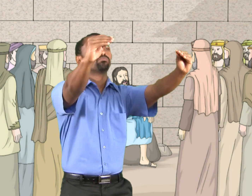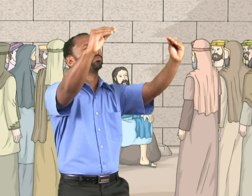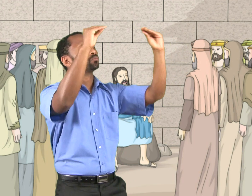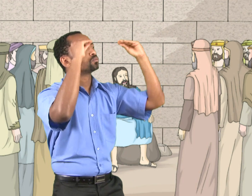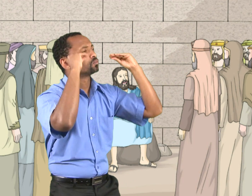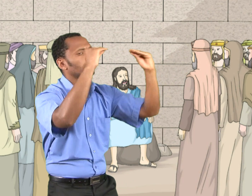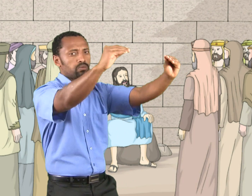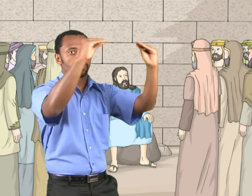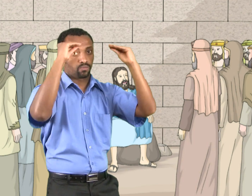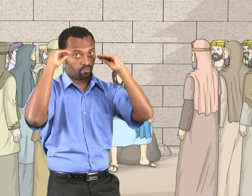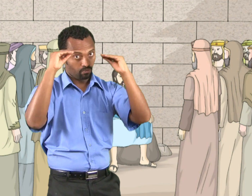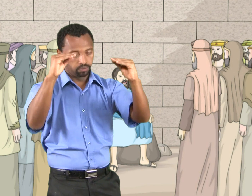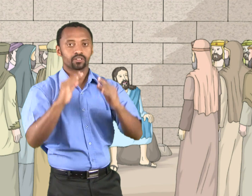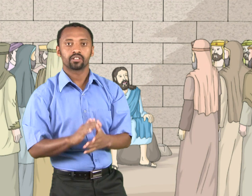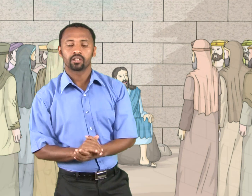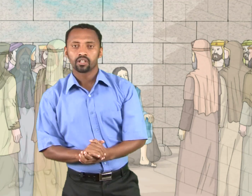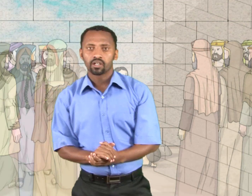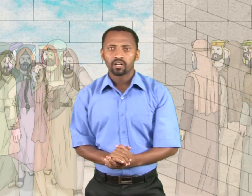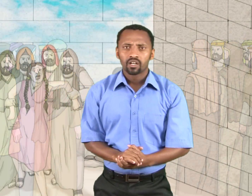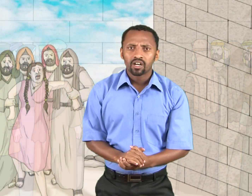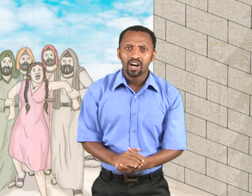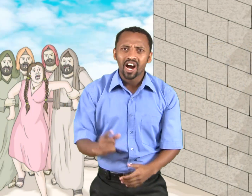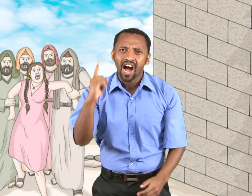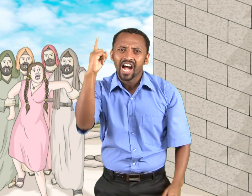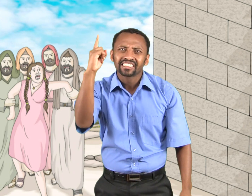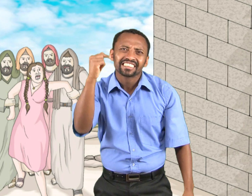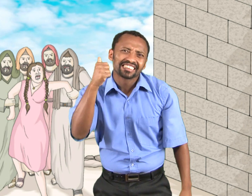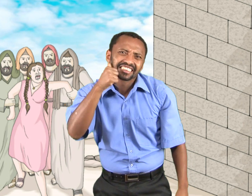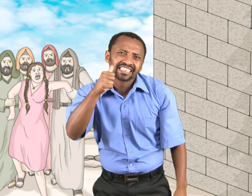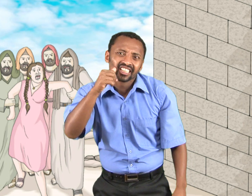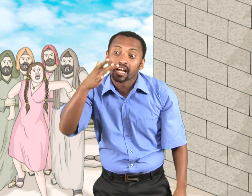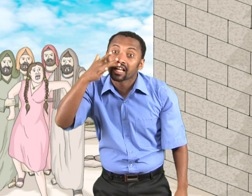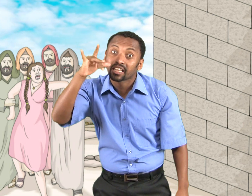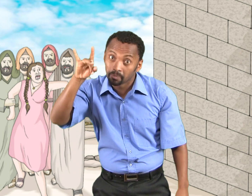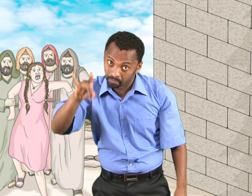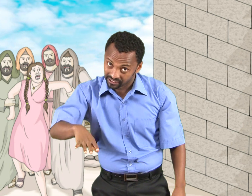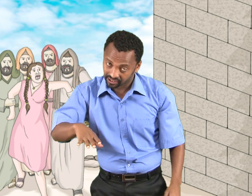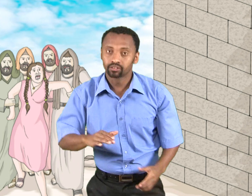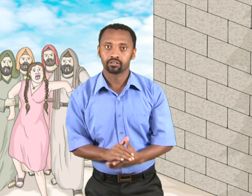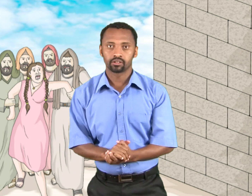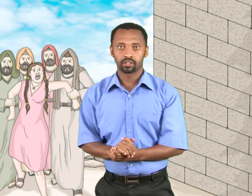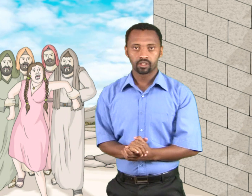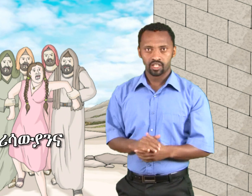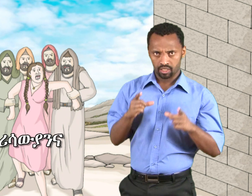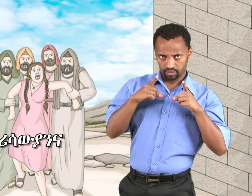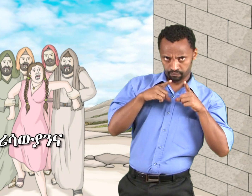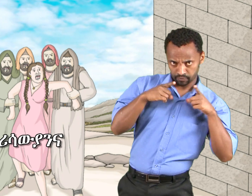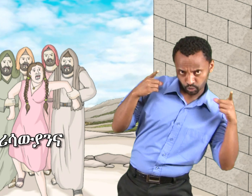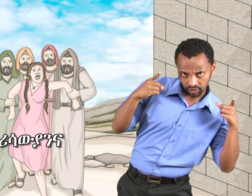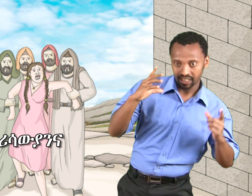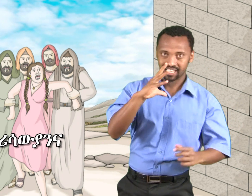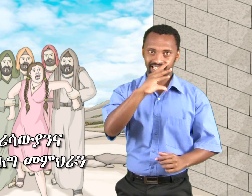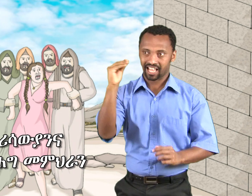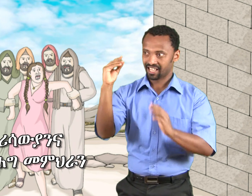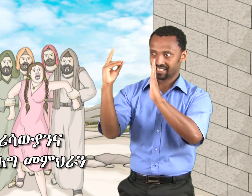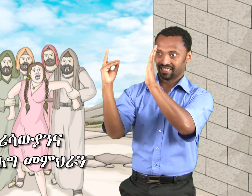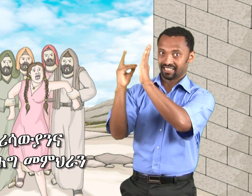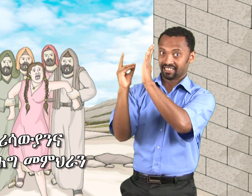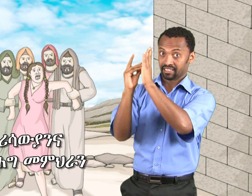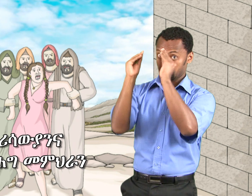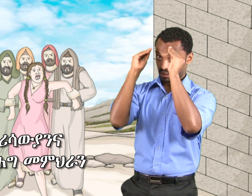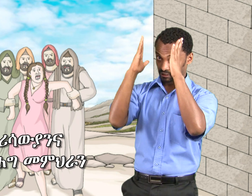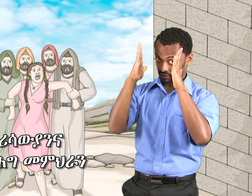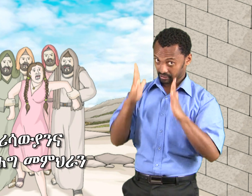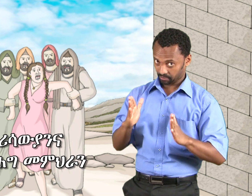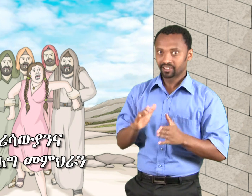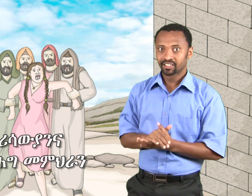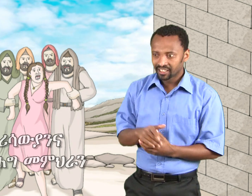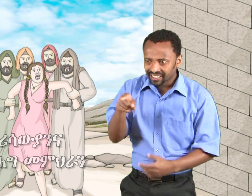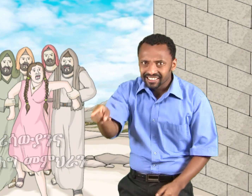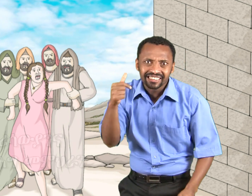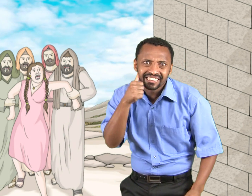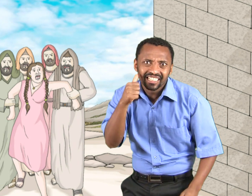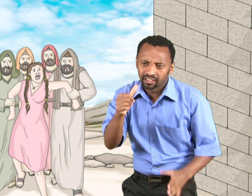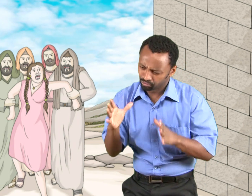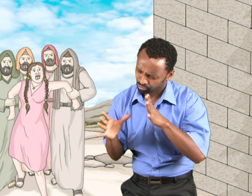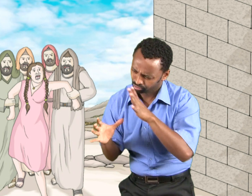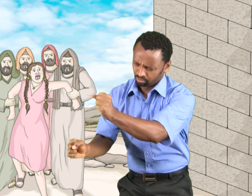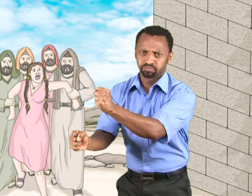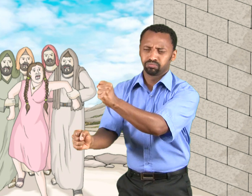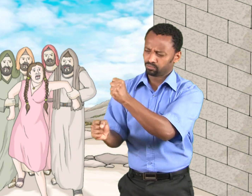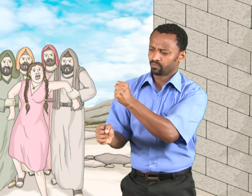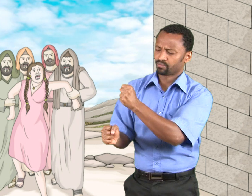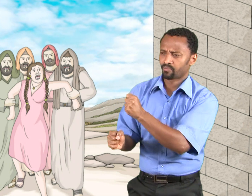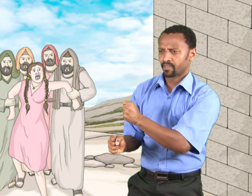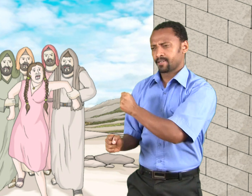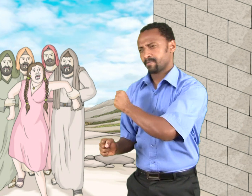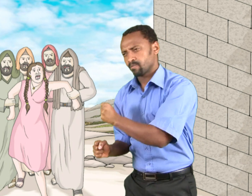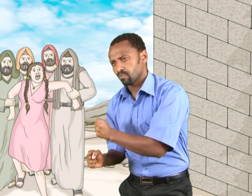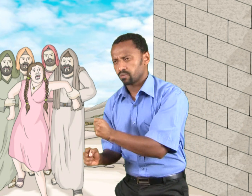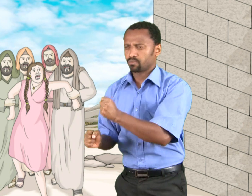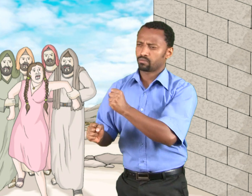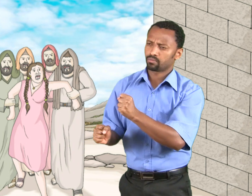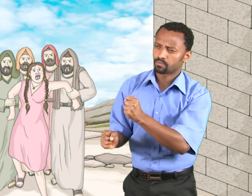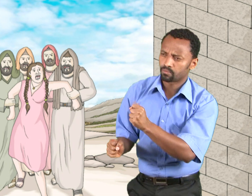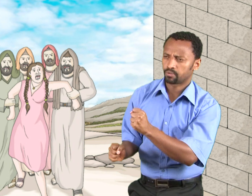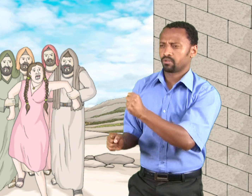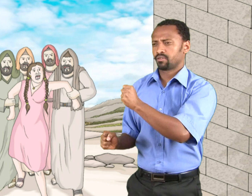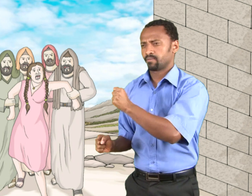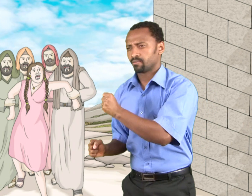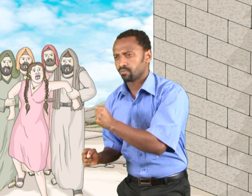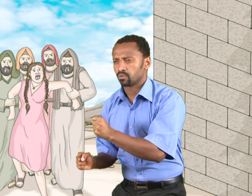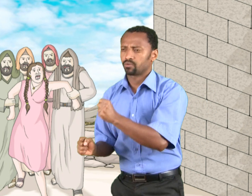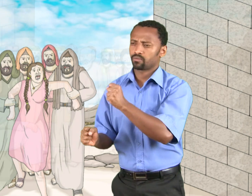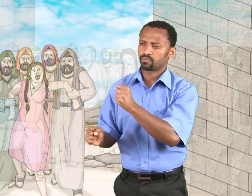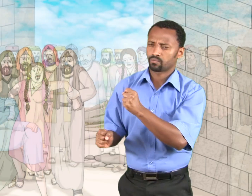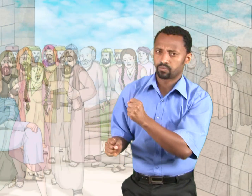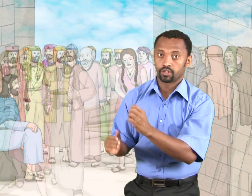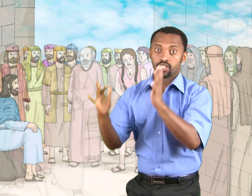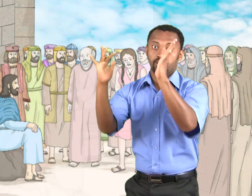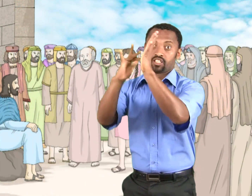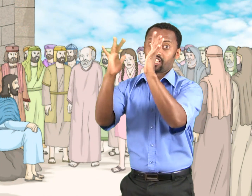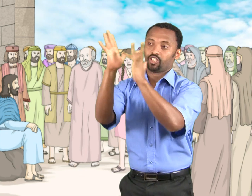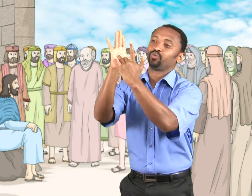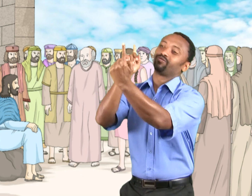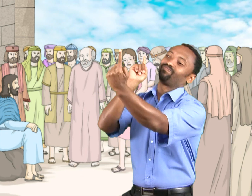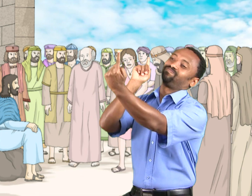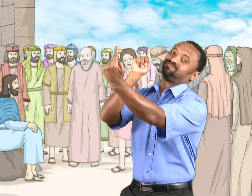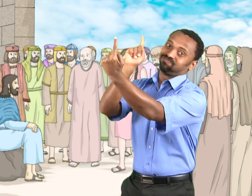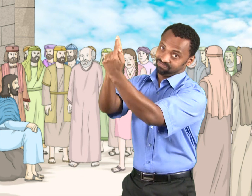The scribes and Pharisees, however, brought to Him a woman caught in adultery.